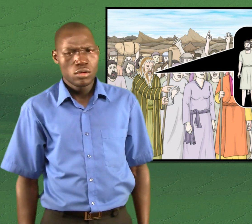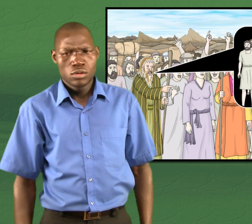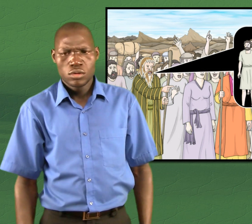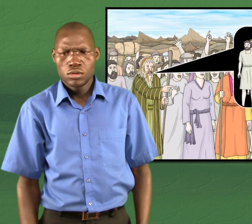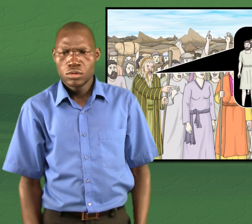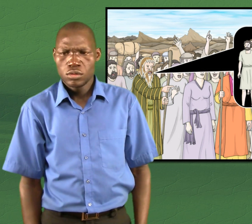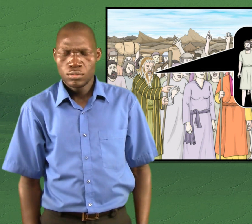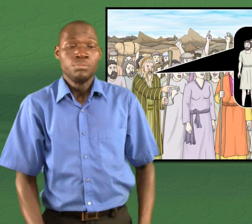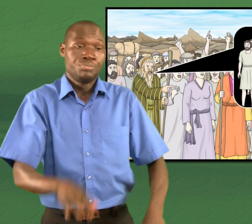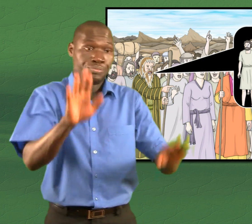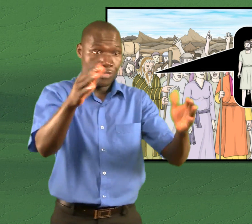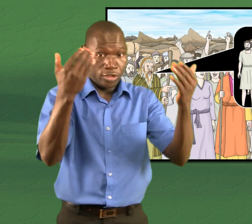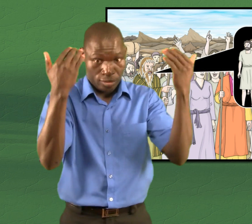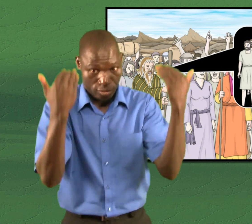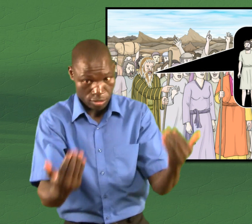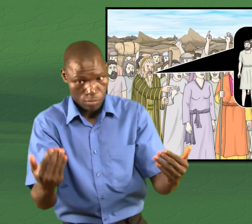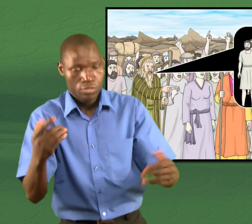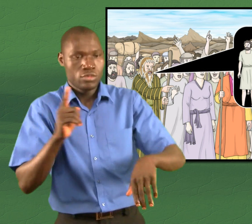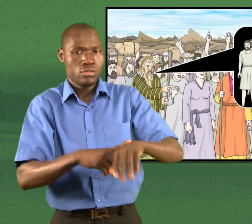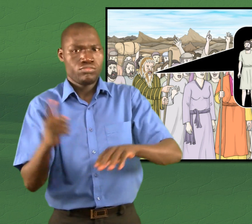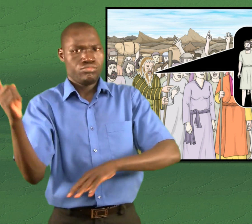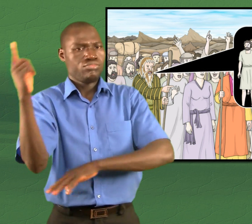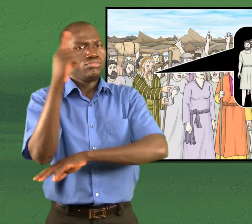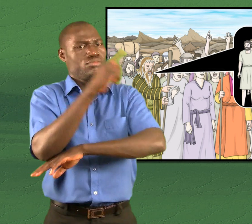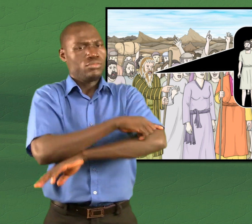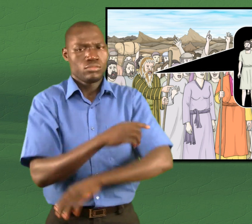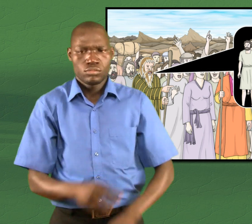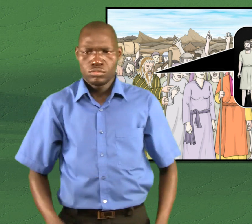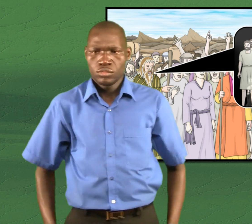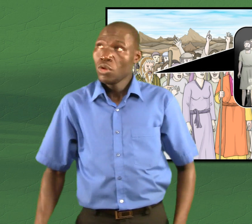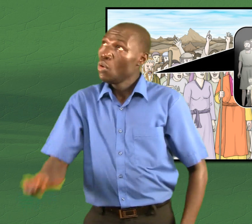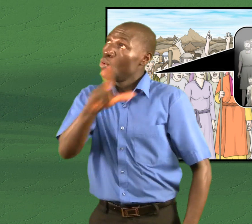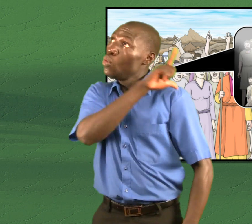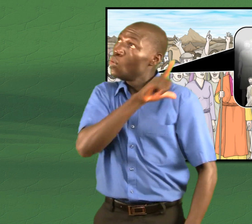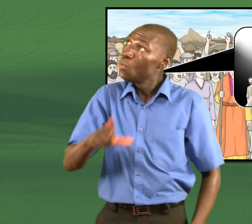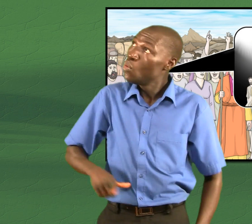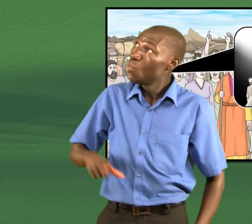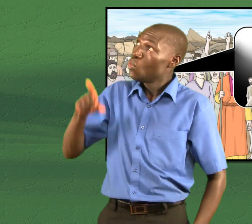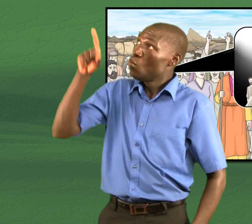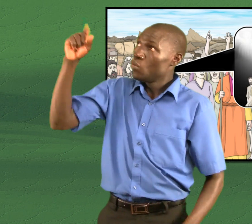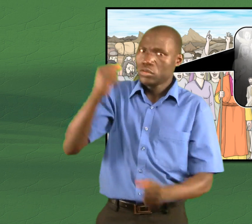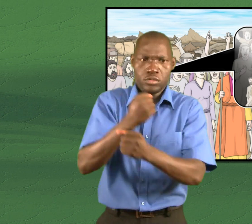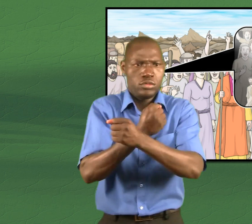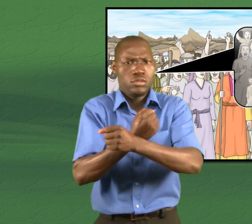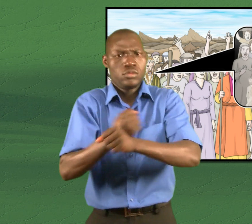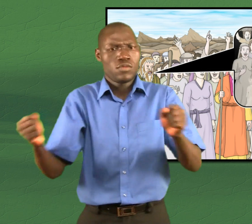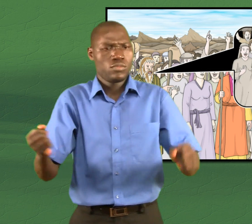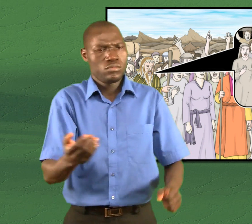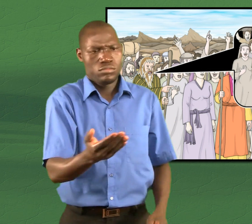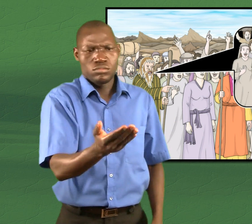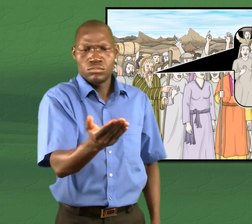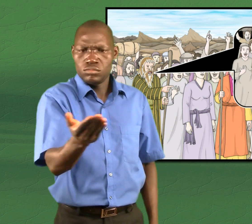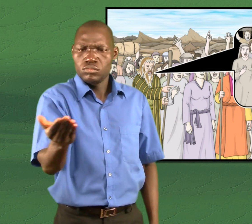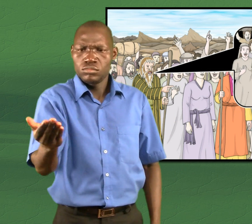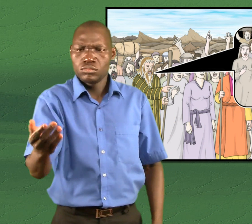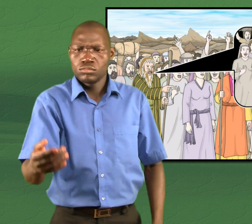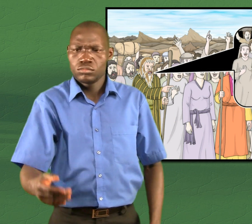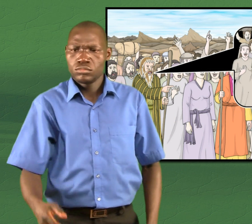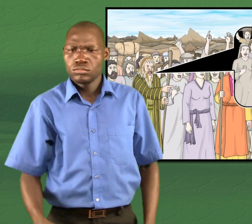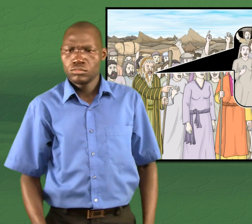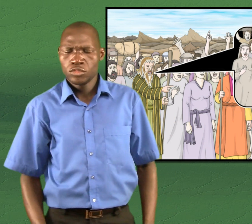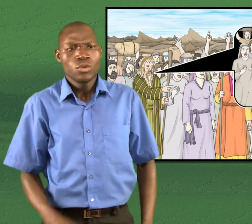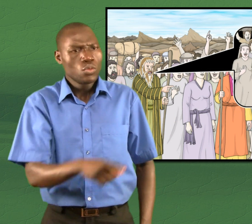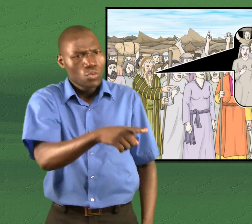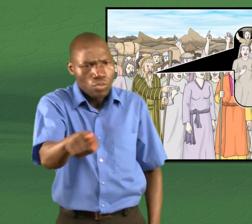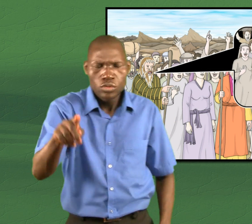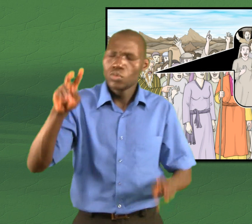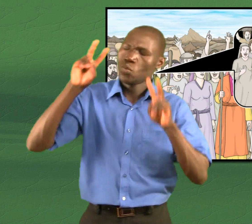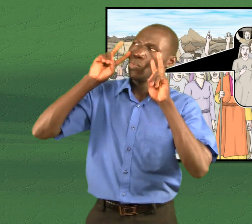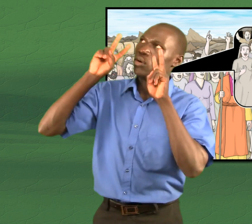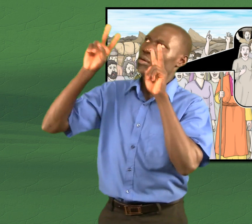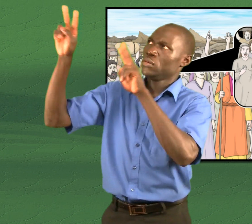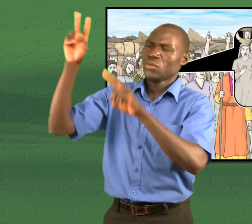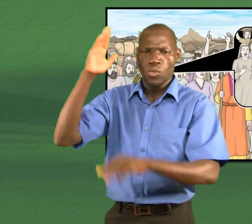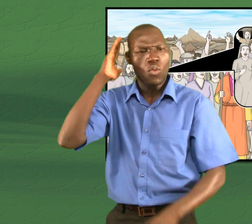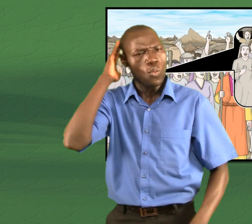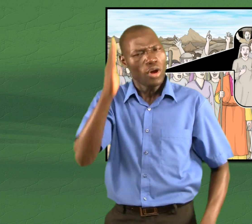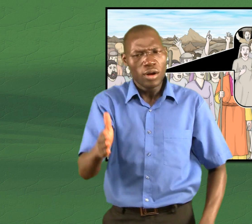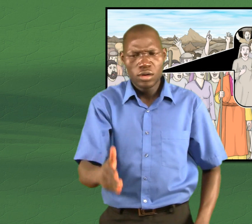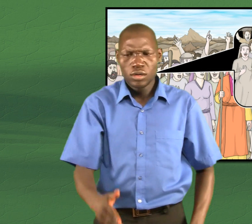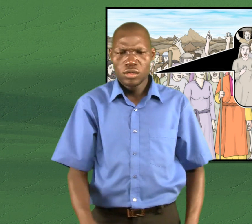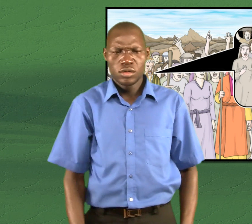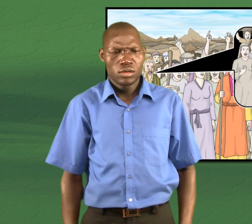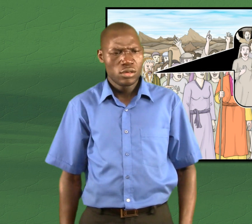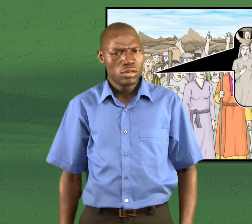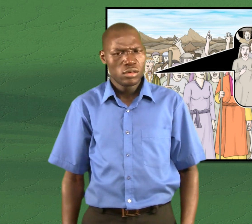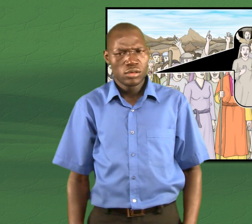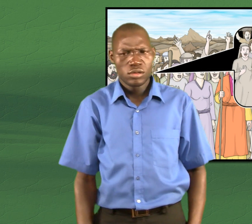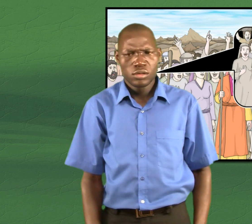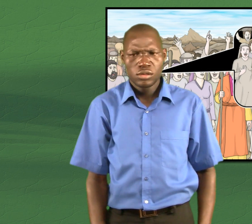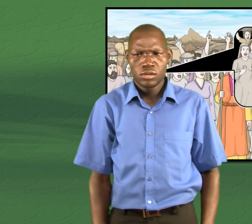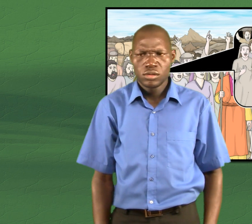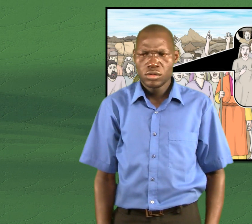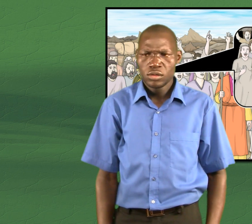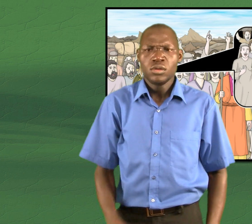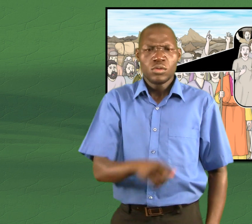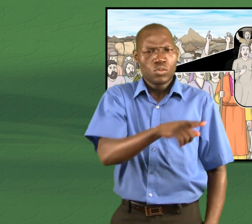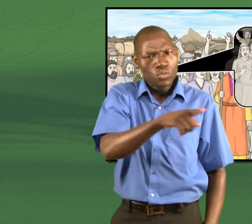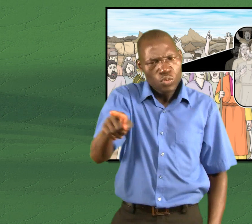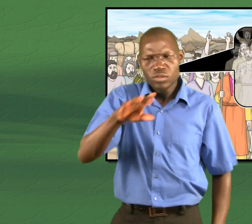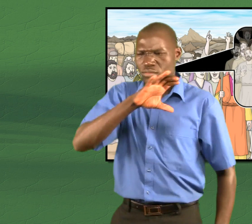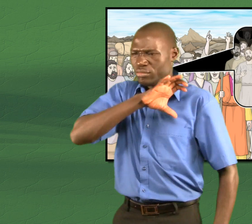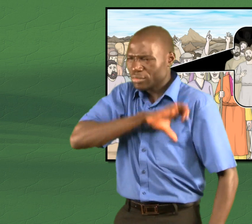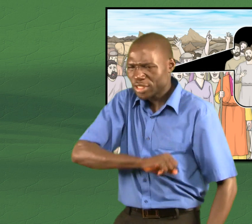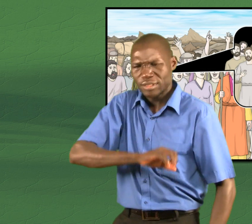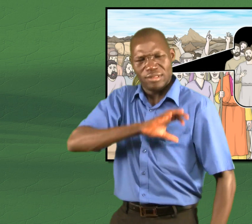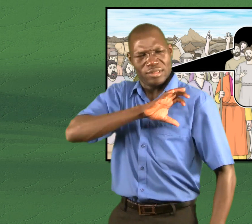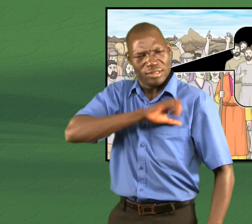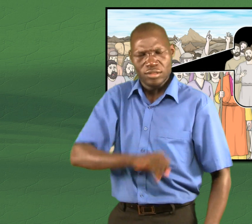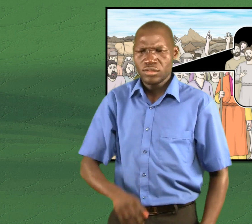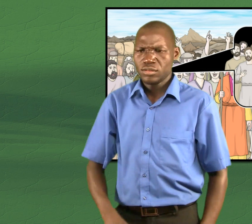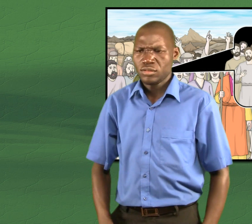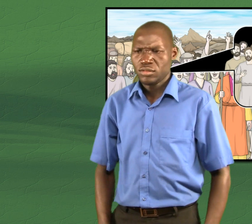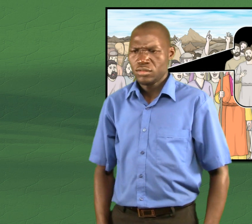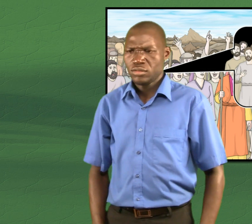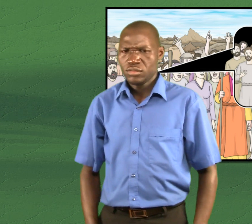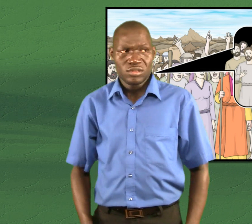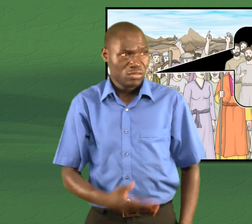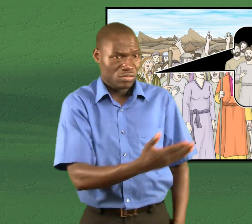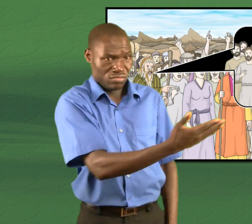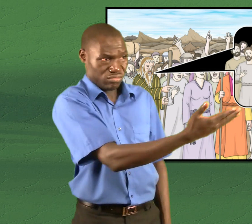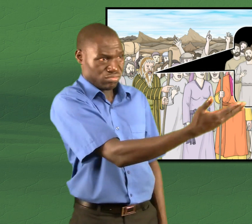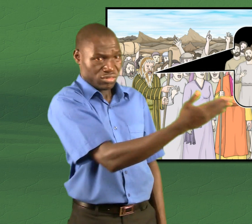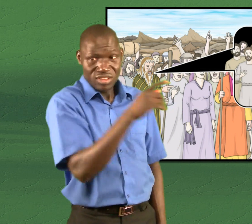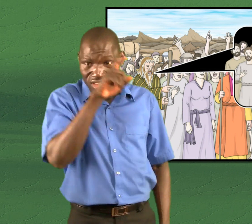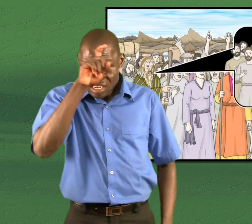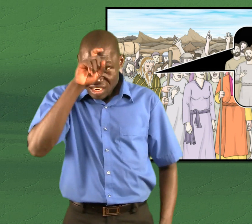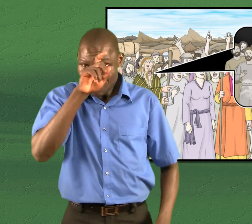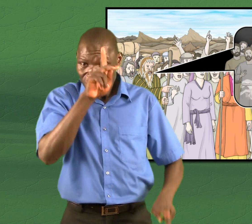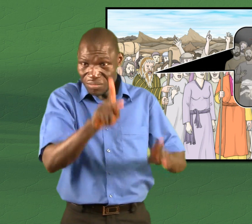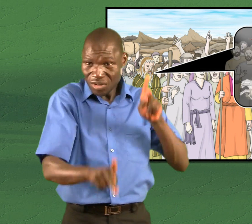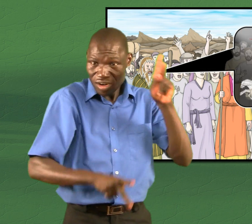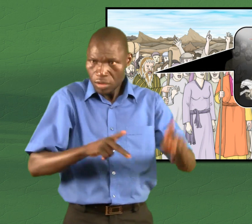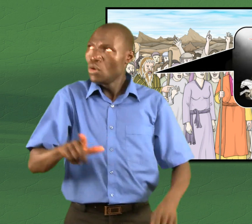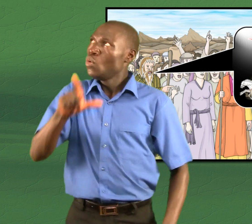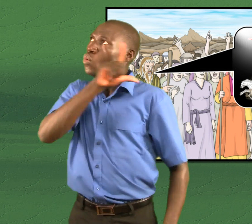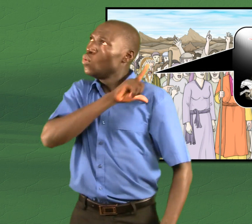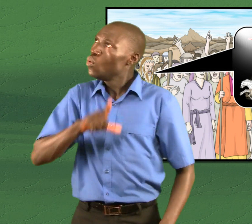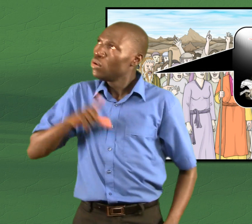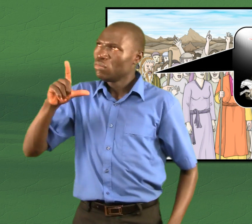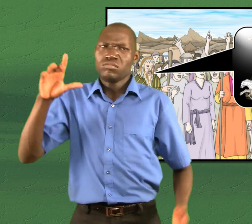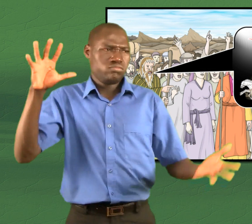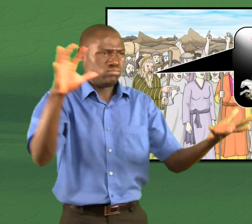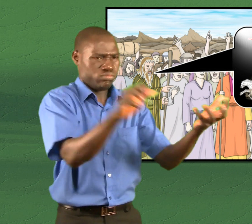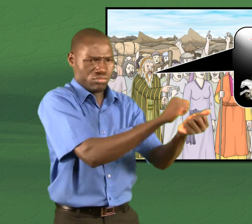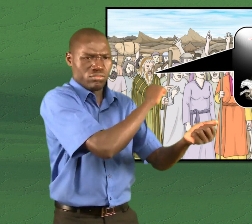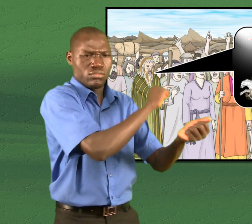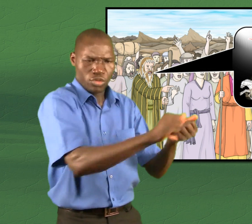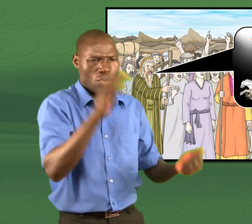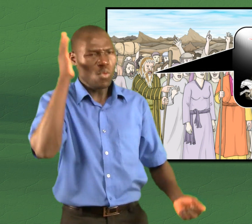Stand firm and you will see the LORD’s salvation, which He will accomplish for you today;